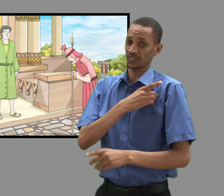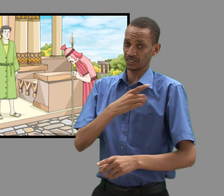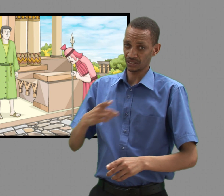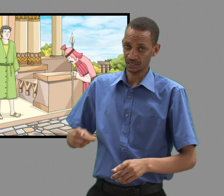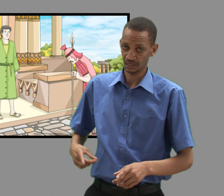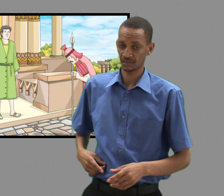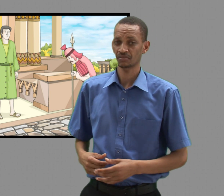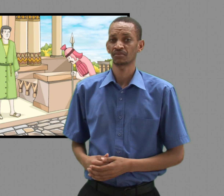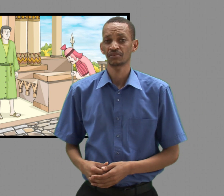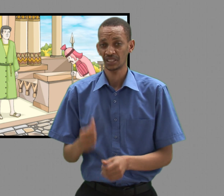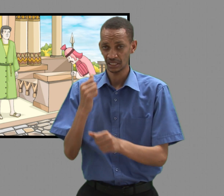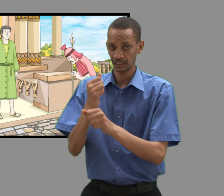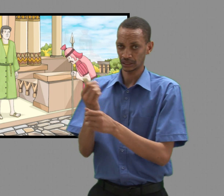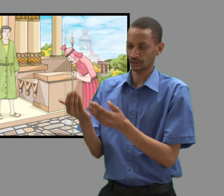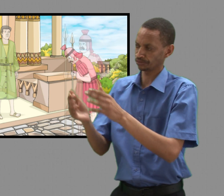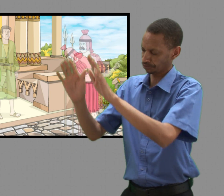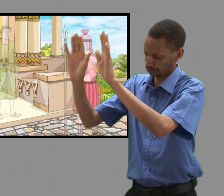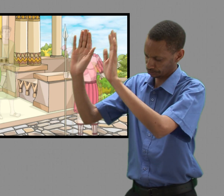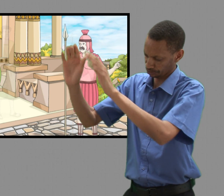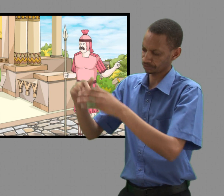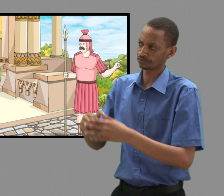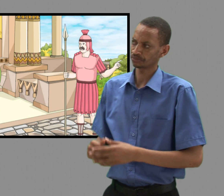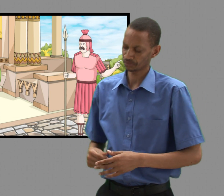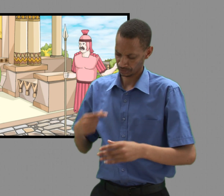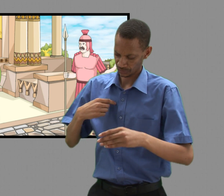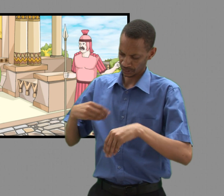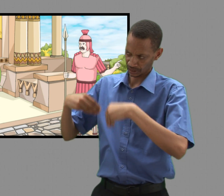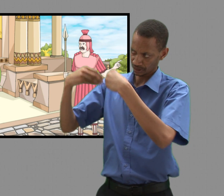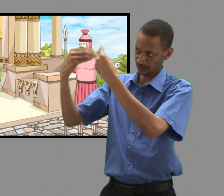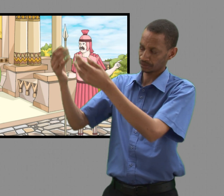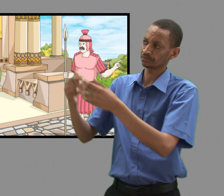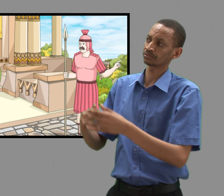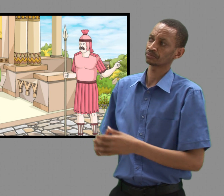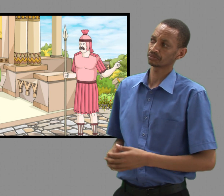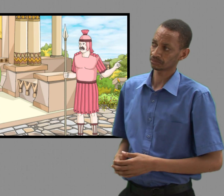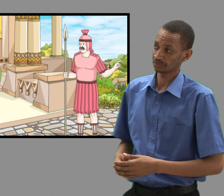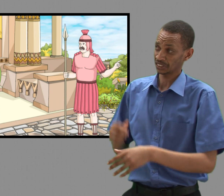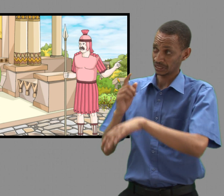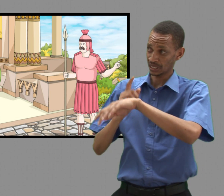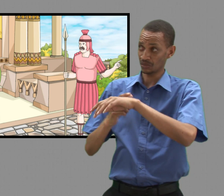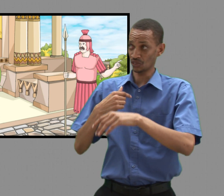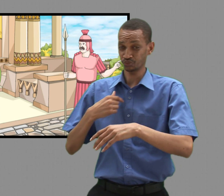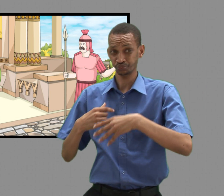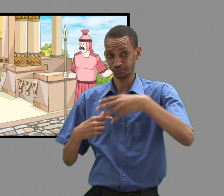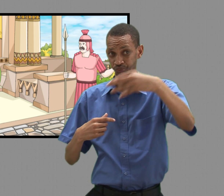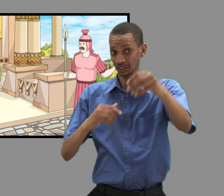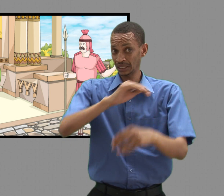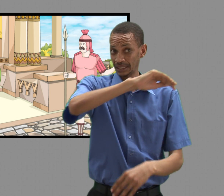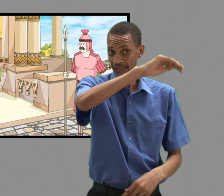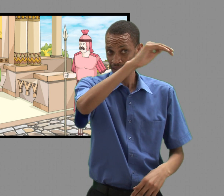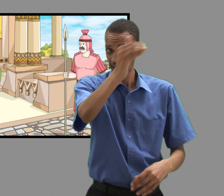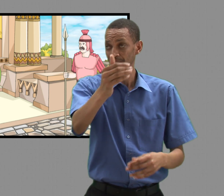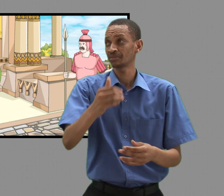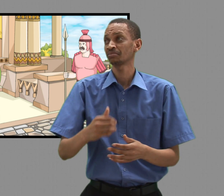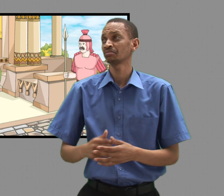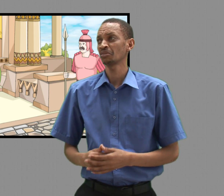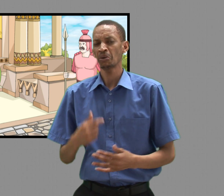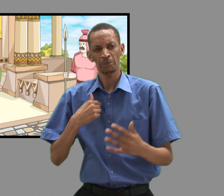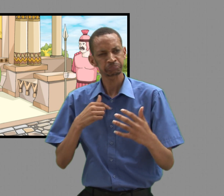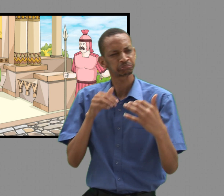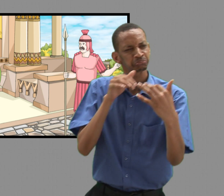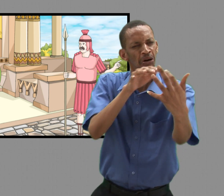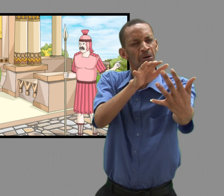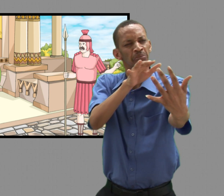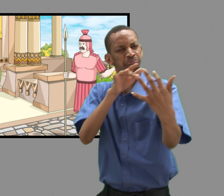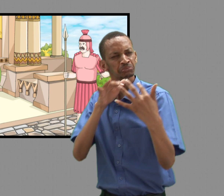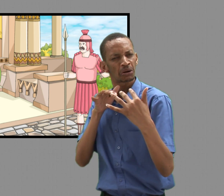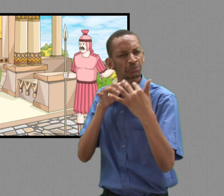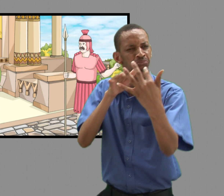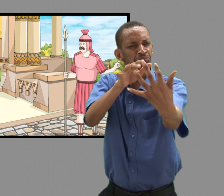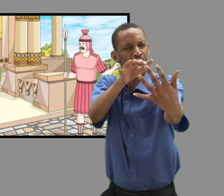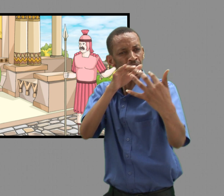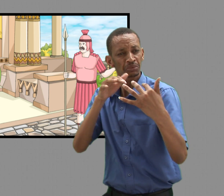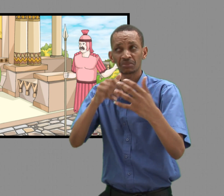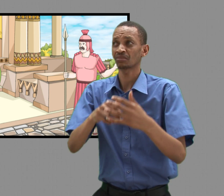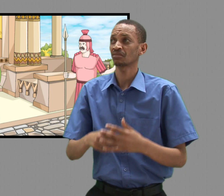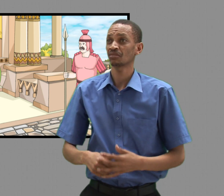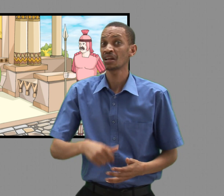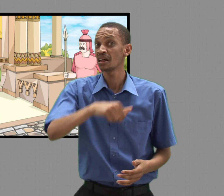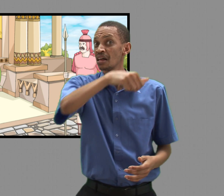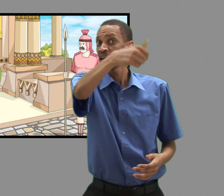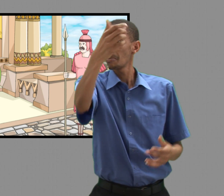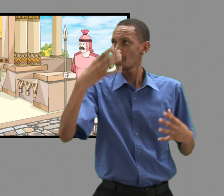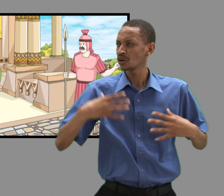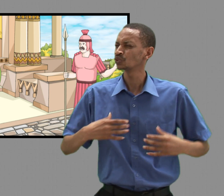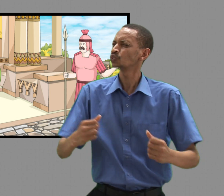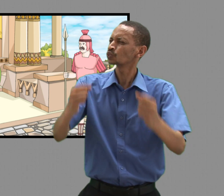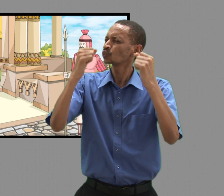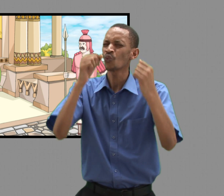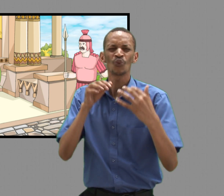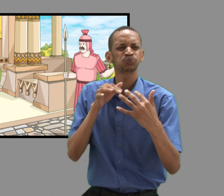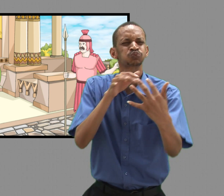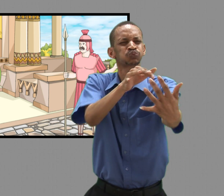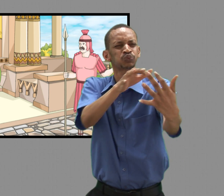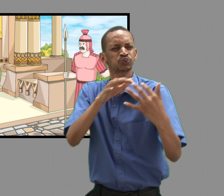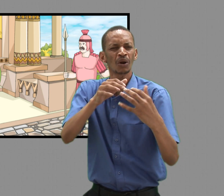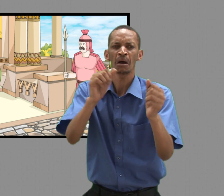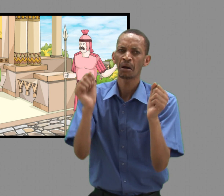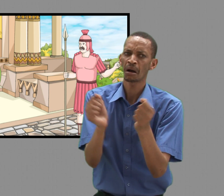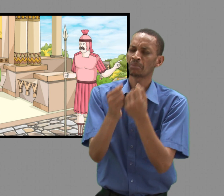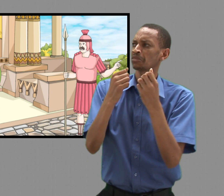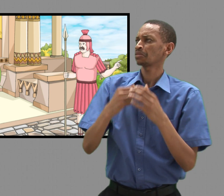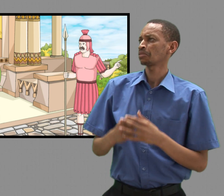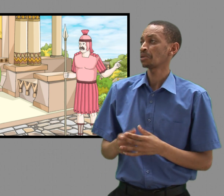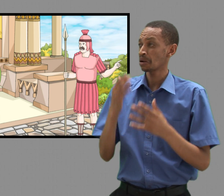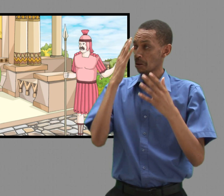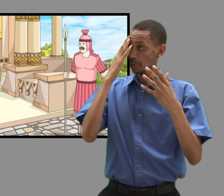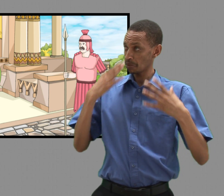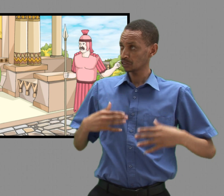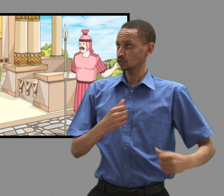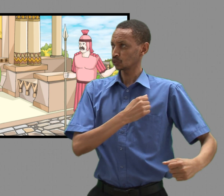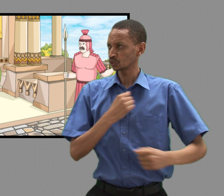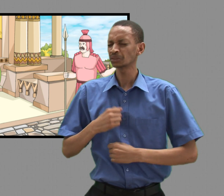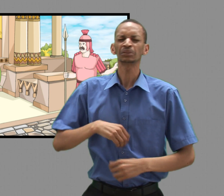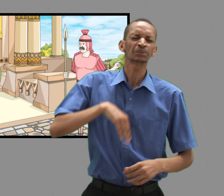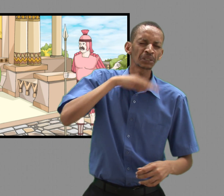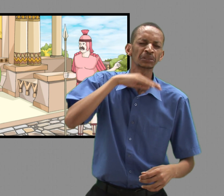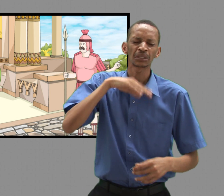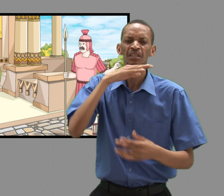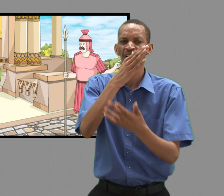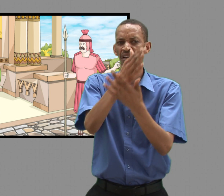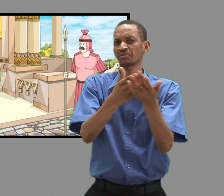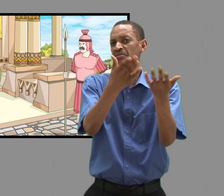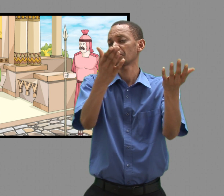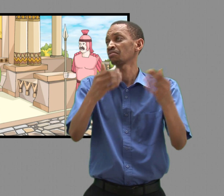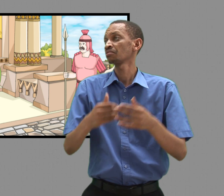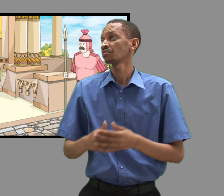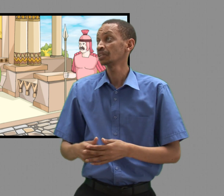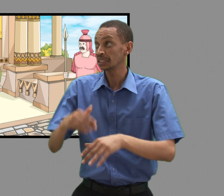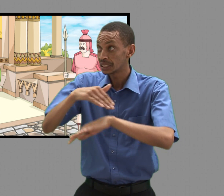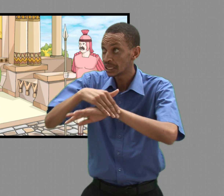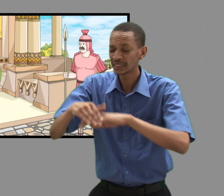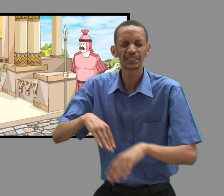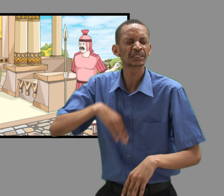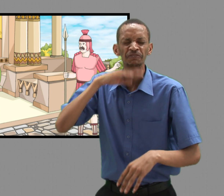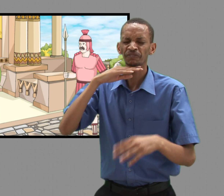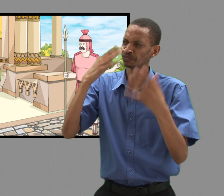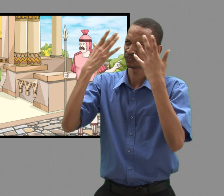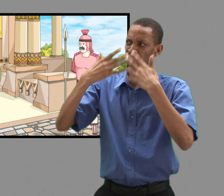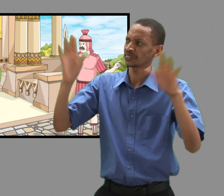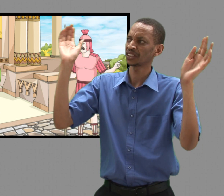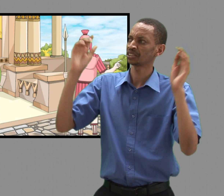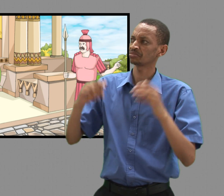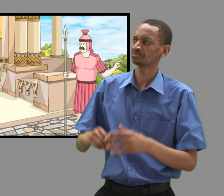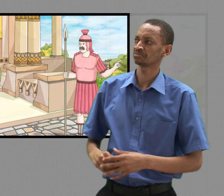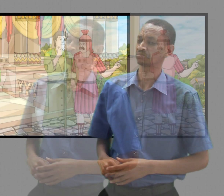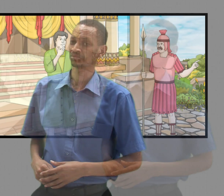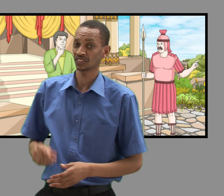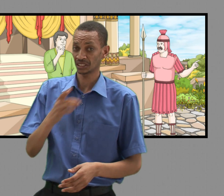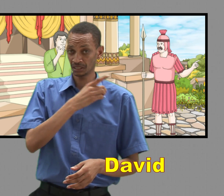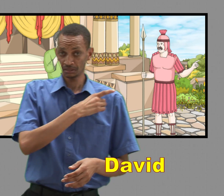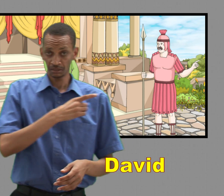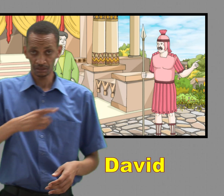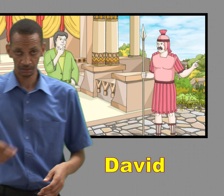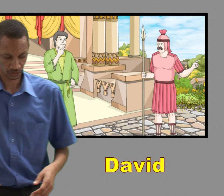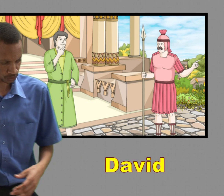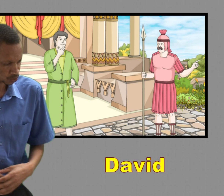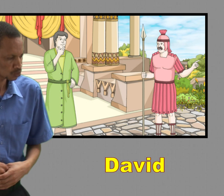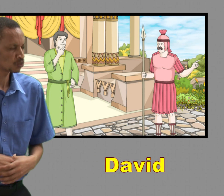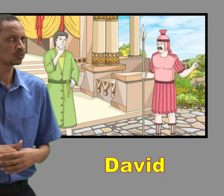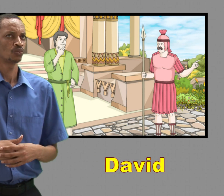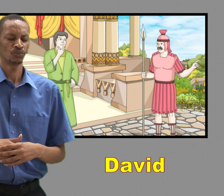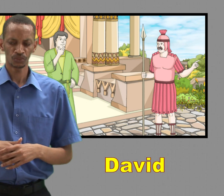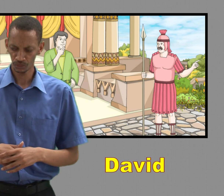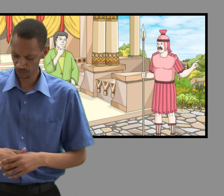The messenger said to David, “The men overpowered us and came out against us in the field, but we drove them back to the entrance of the gate. Then the archers shot at your servants from the wall, and some of the king’s servants were killed. And your servant Uriah the Hittite is dead as well.”